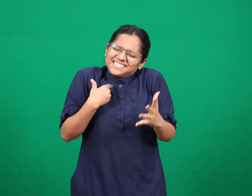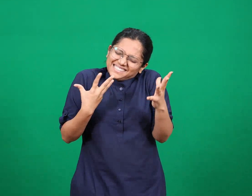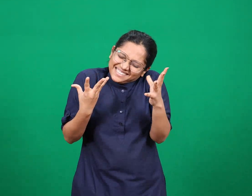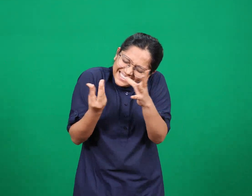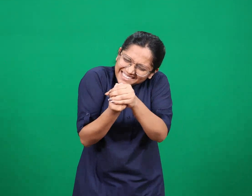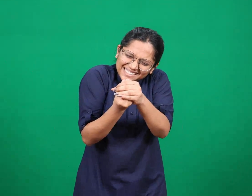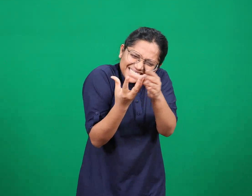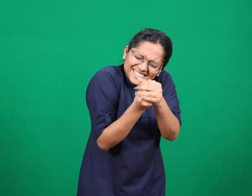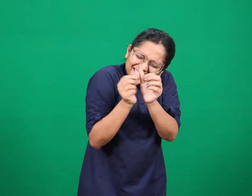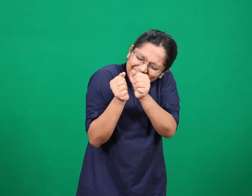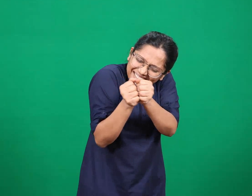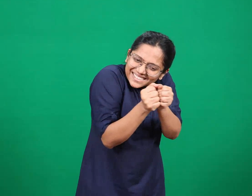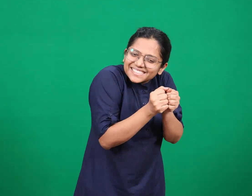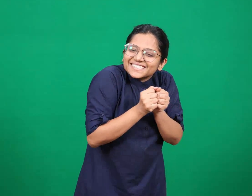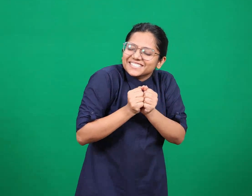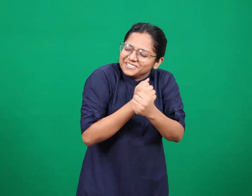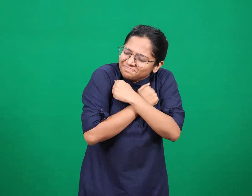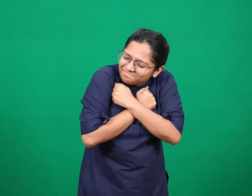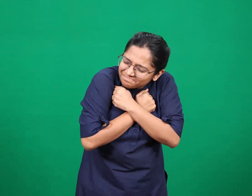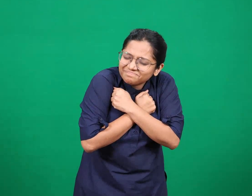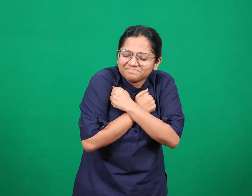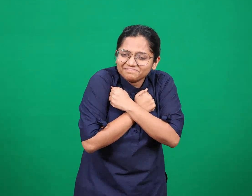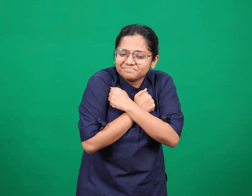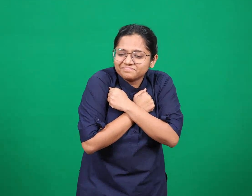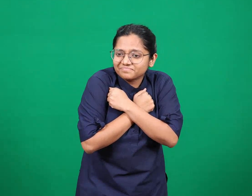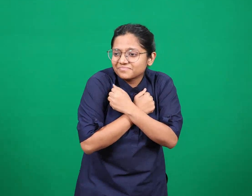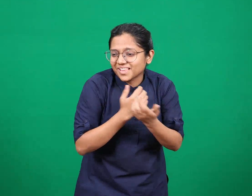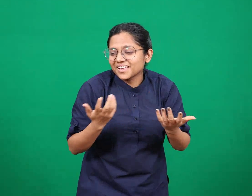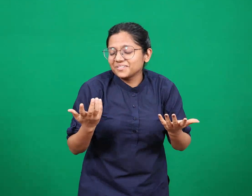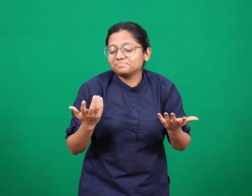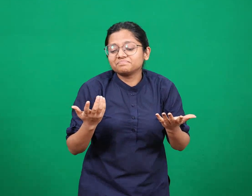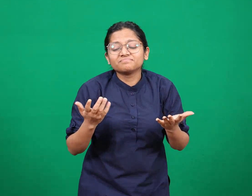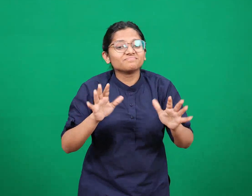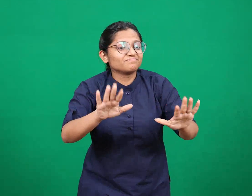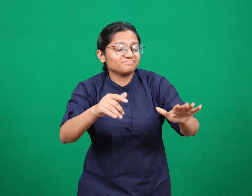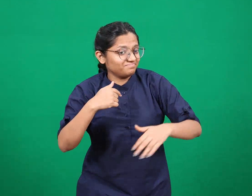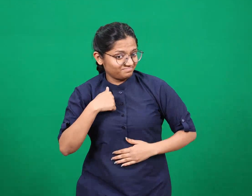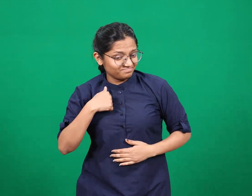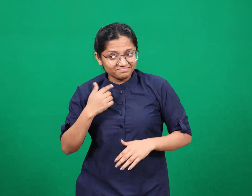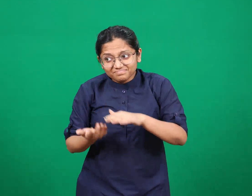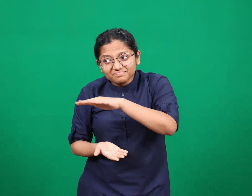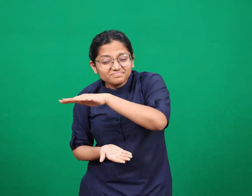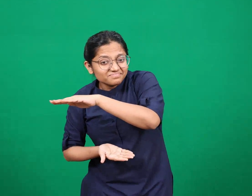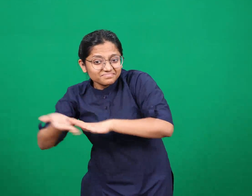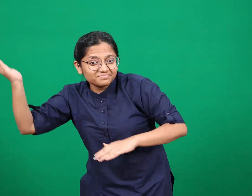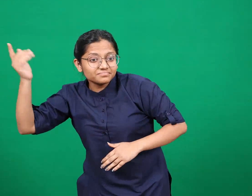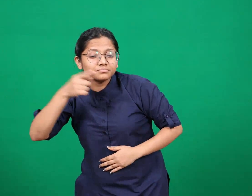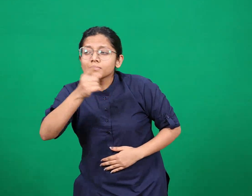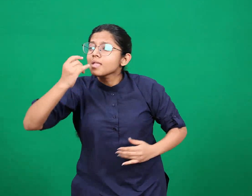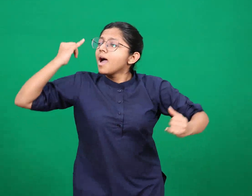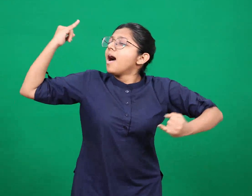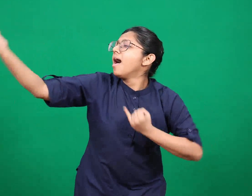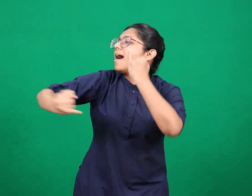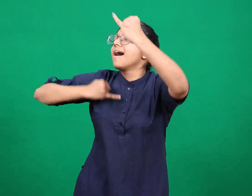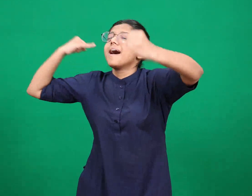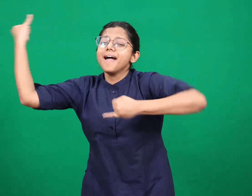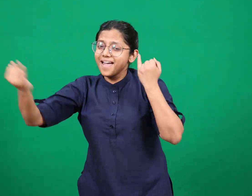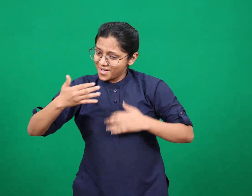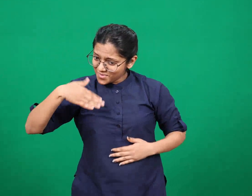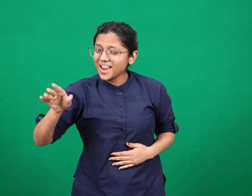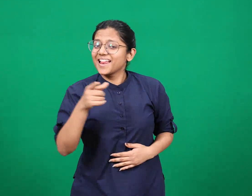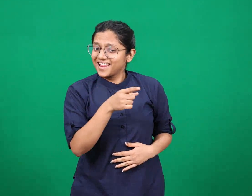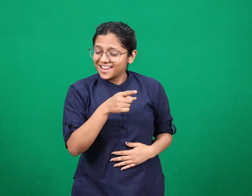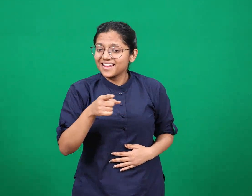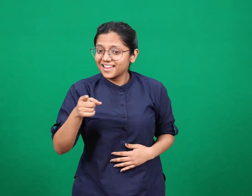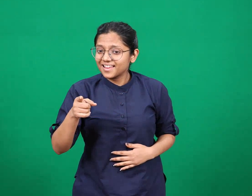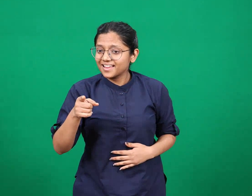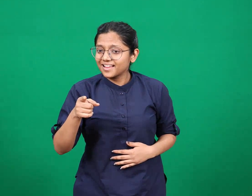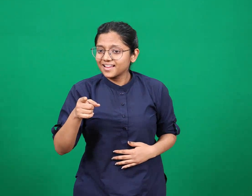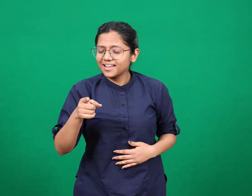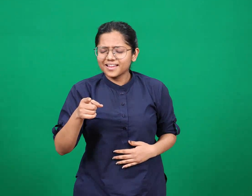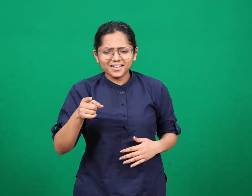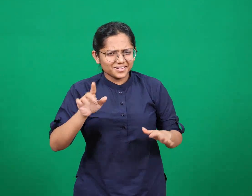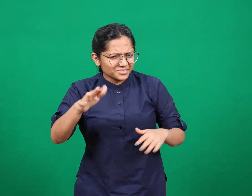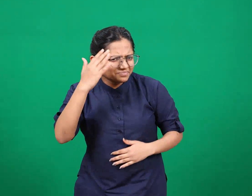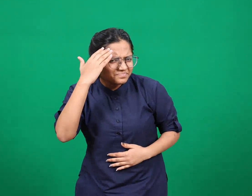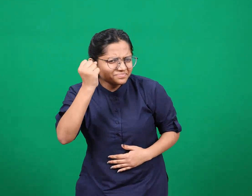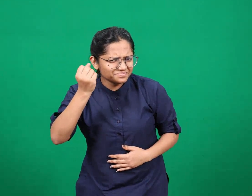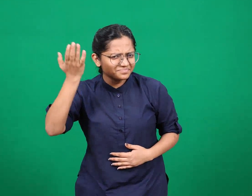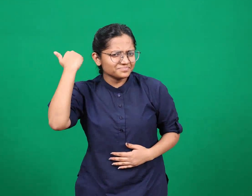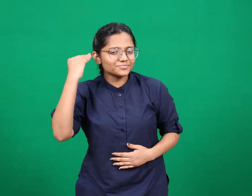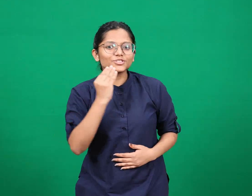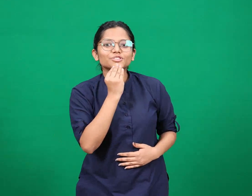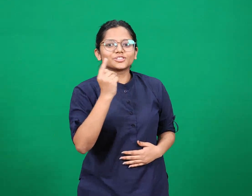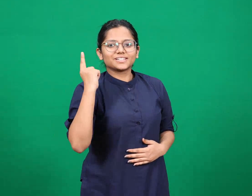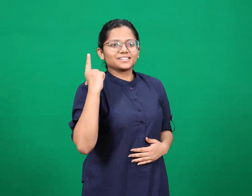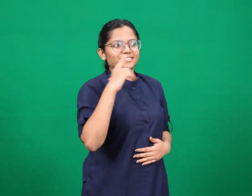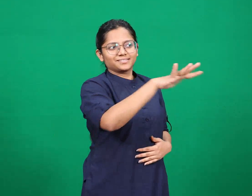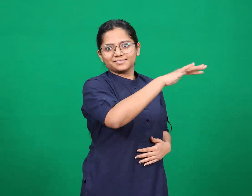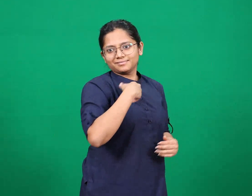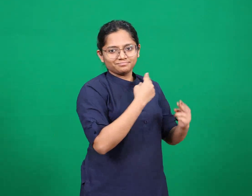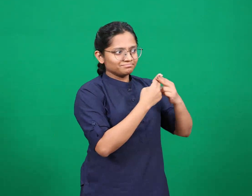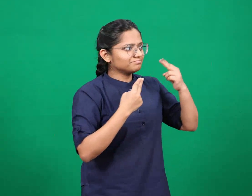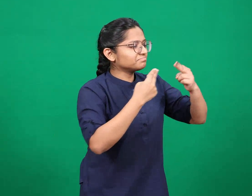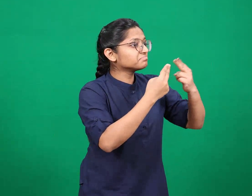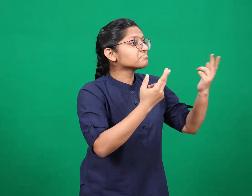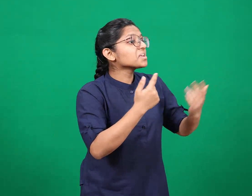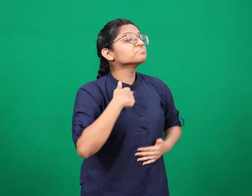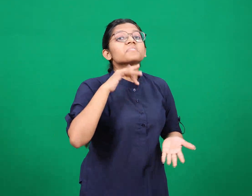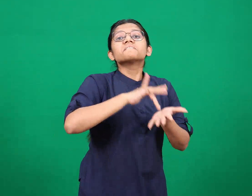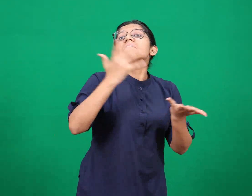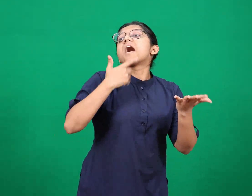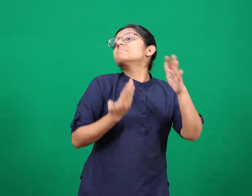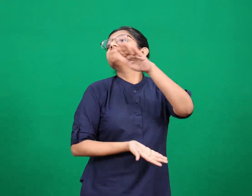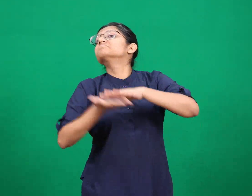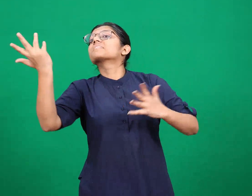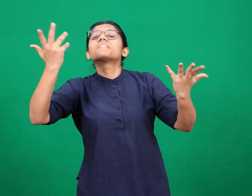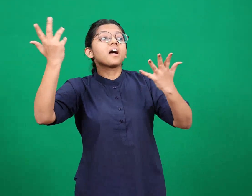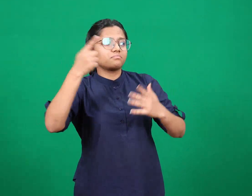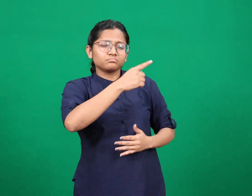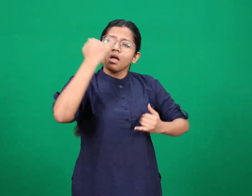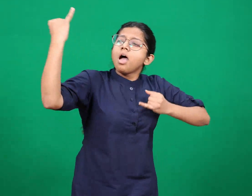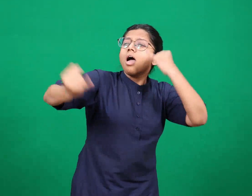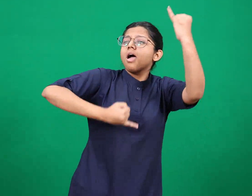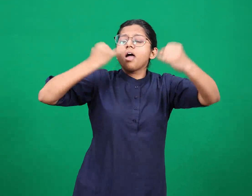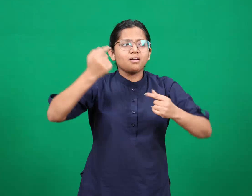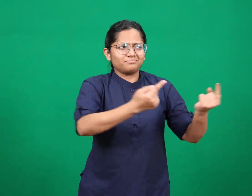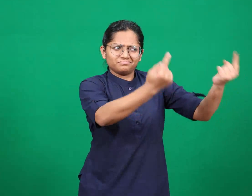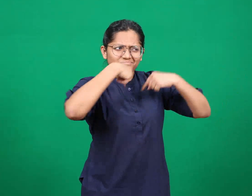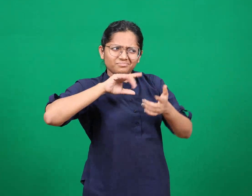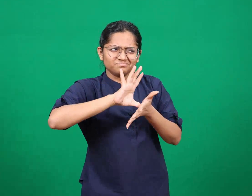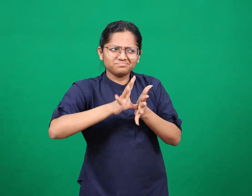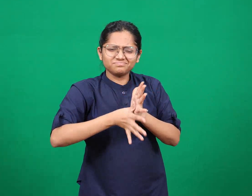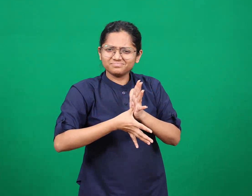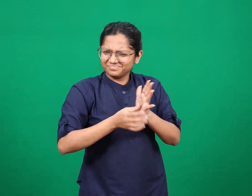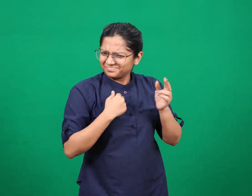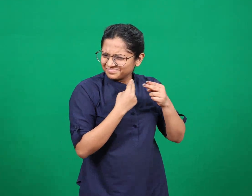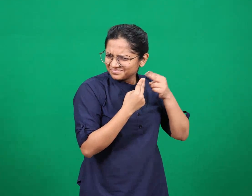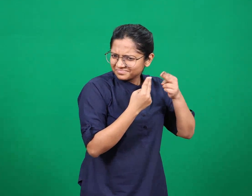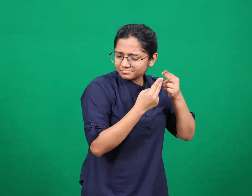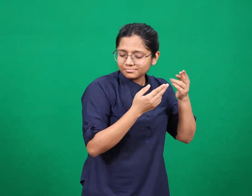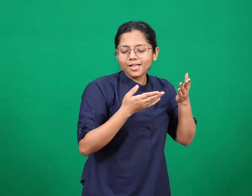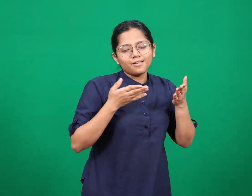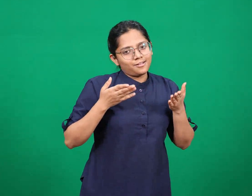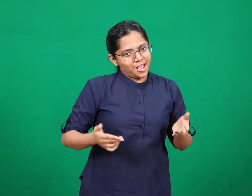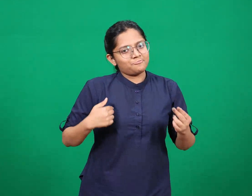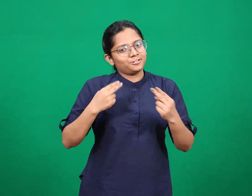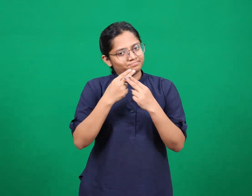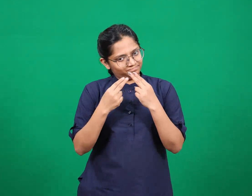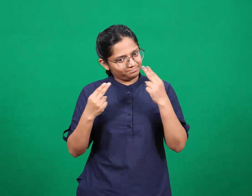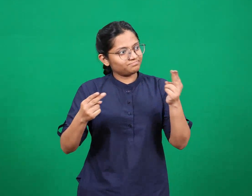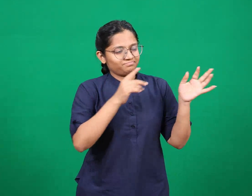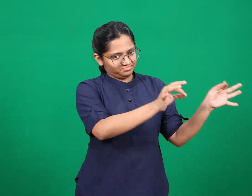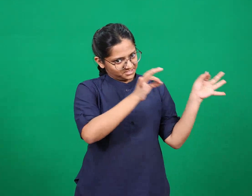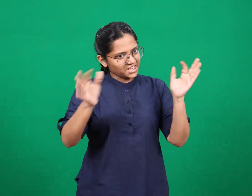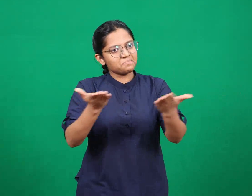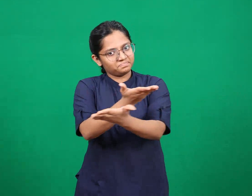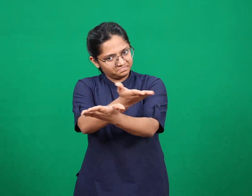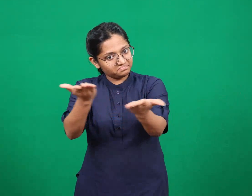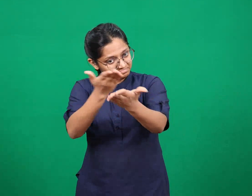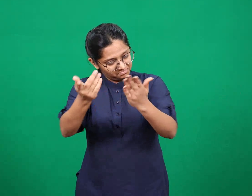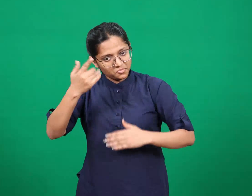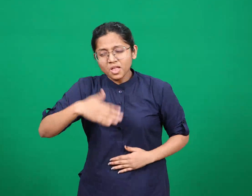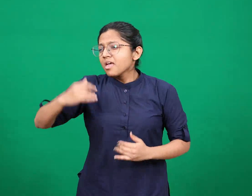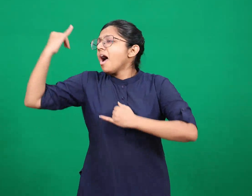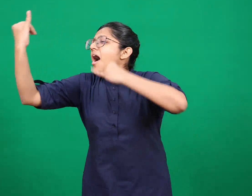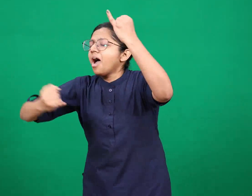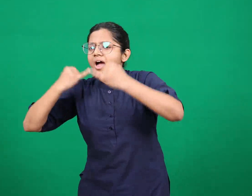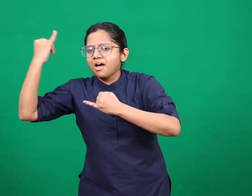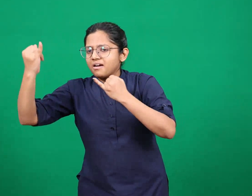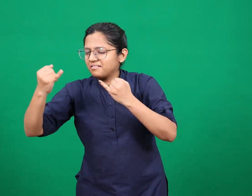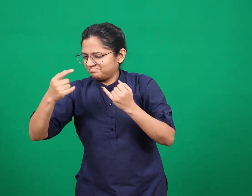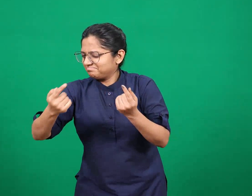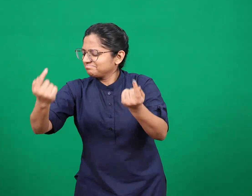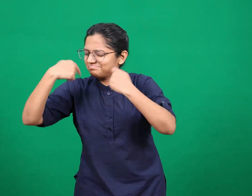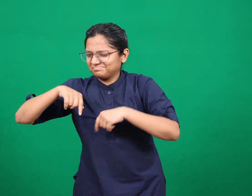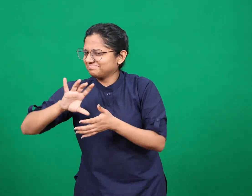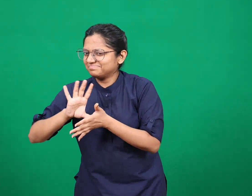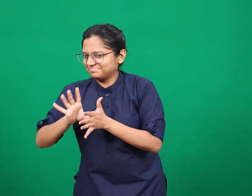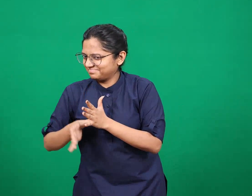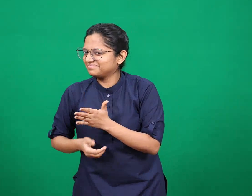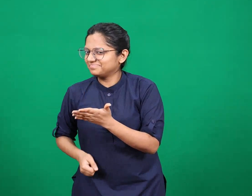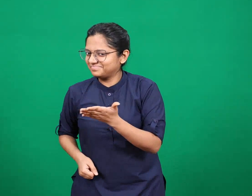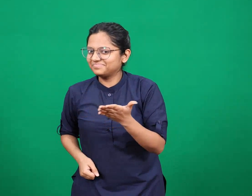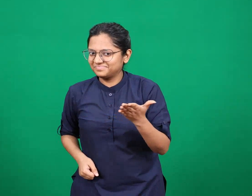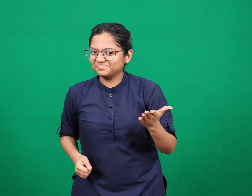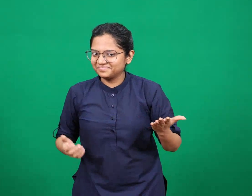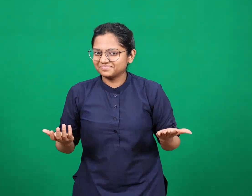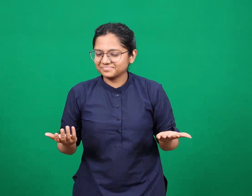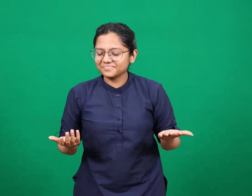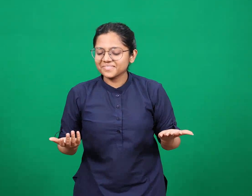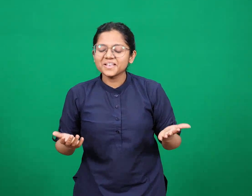You will look for Me, and as I said to the Jews, so now I say to you: ' Where I am going, you cannot come.'